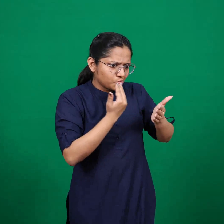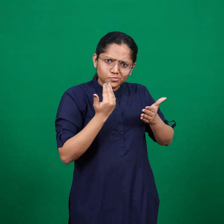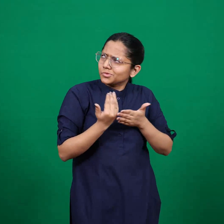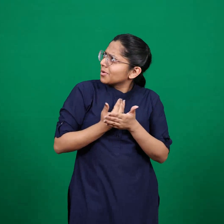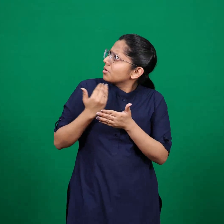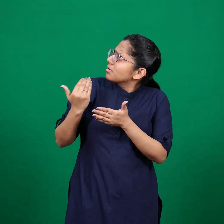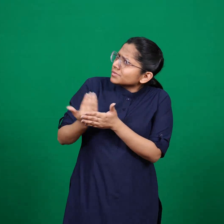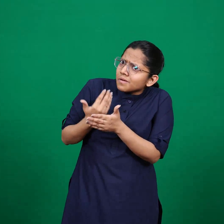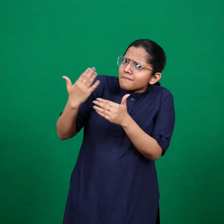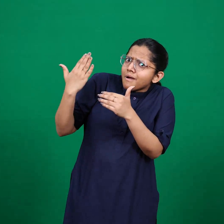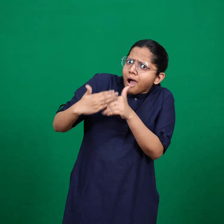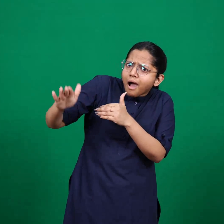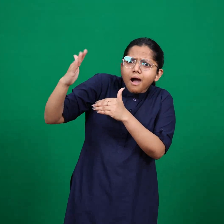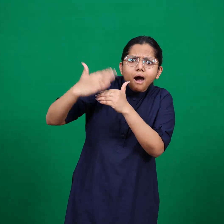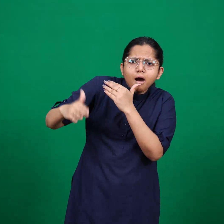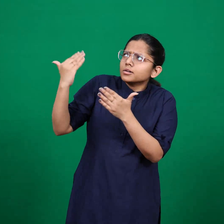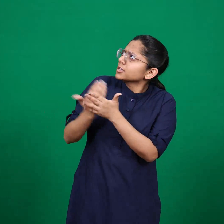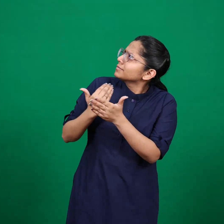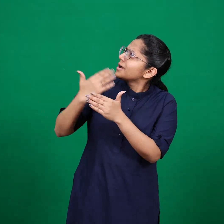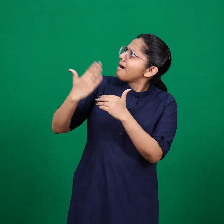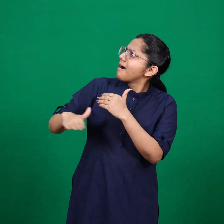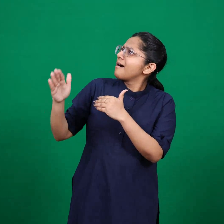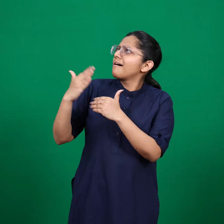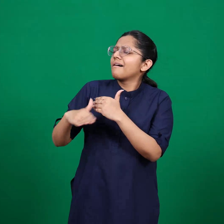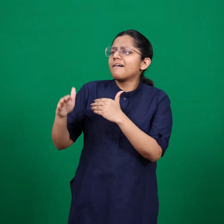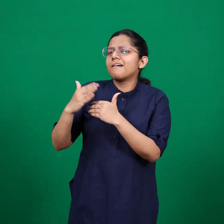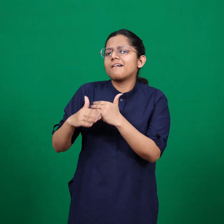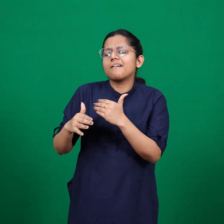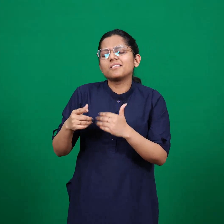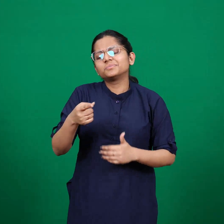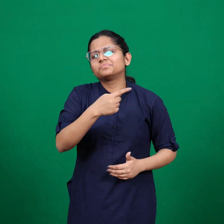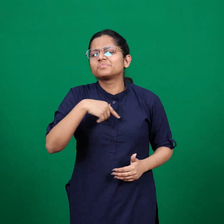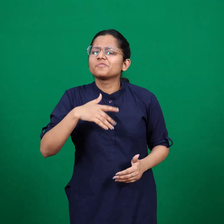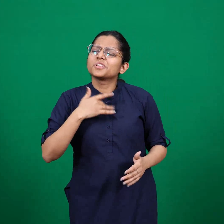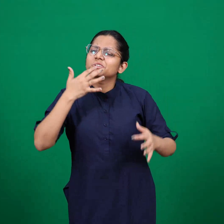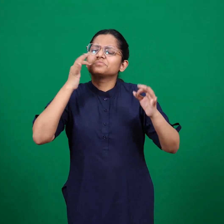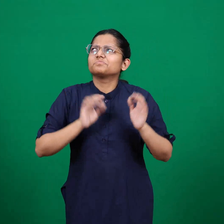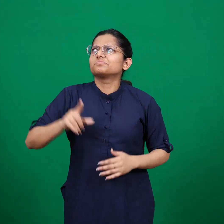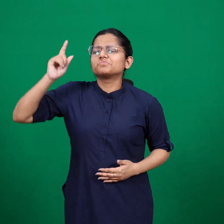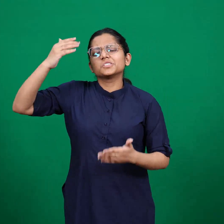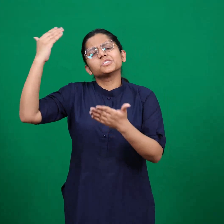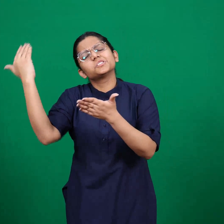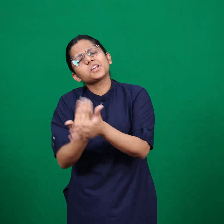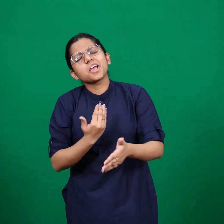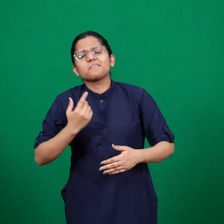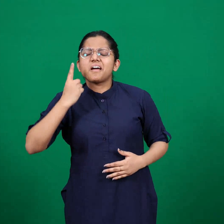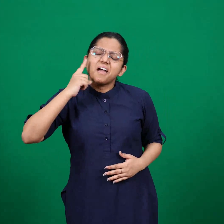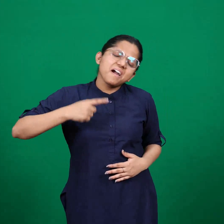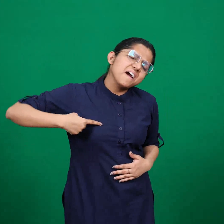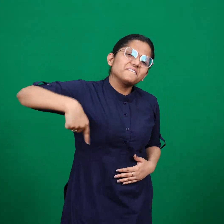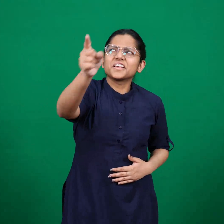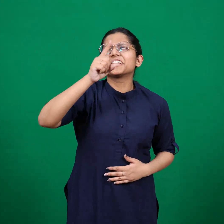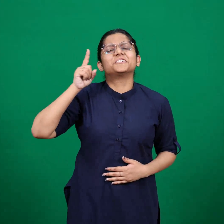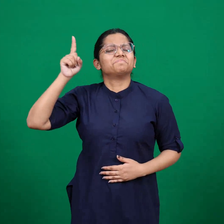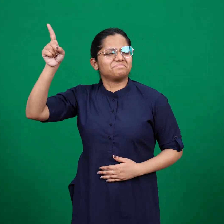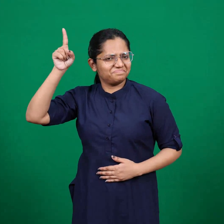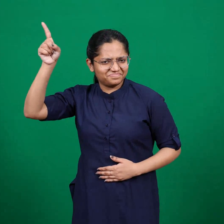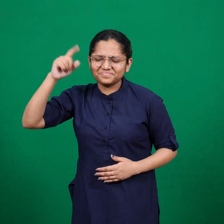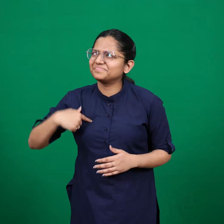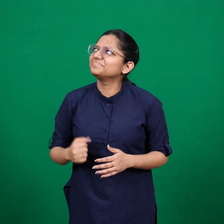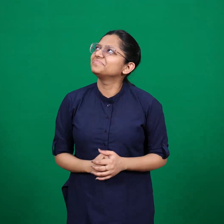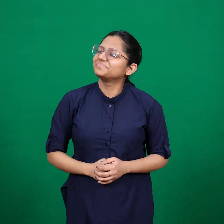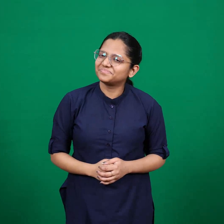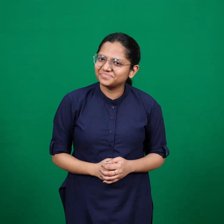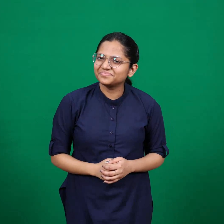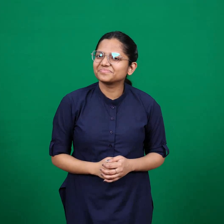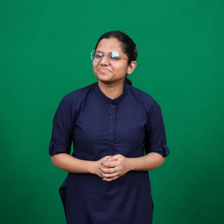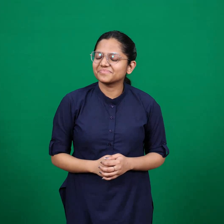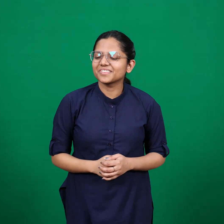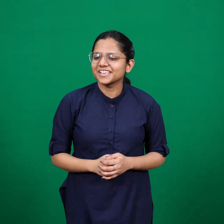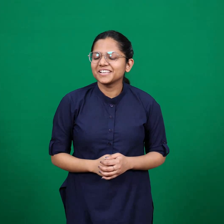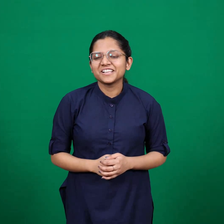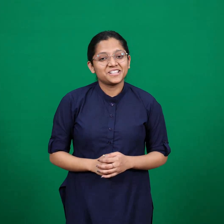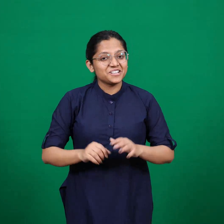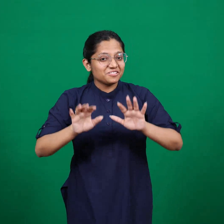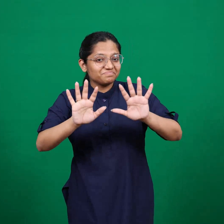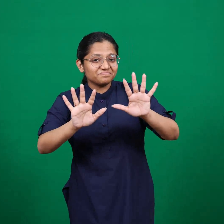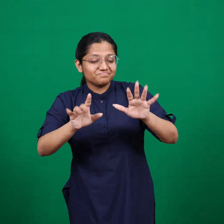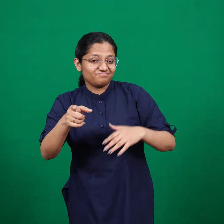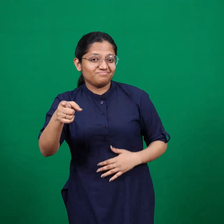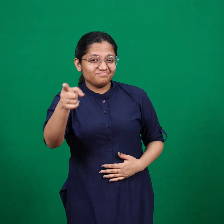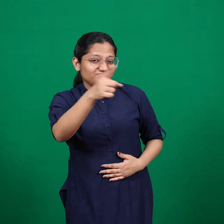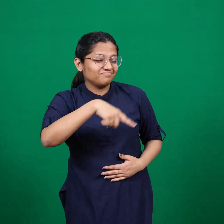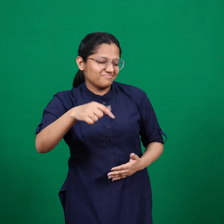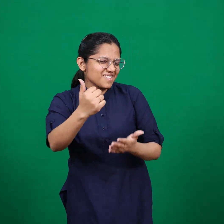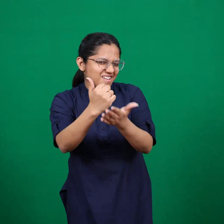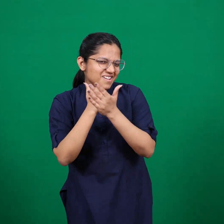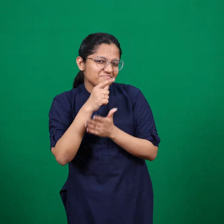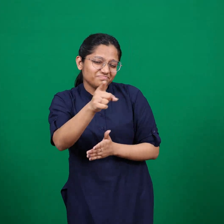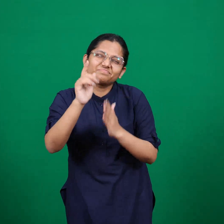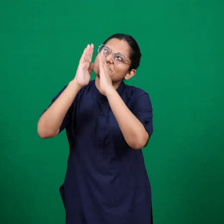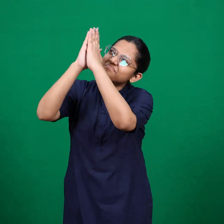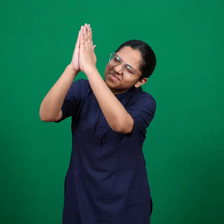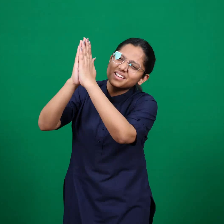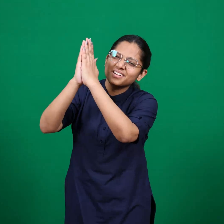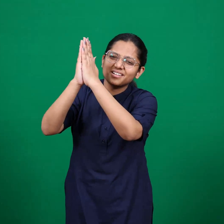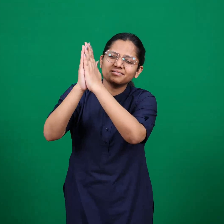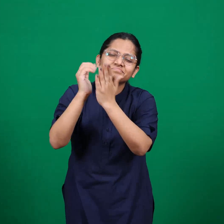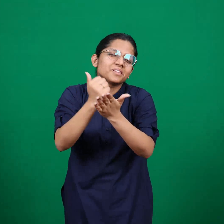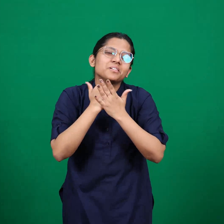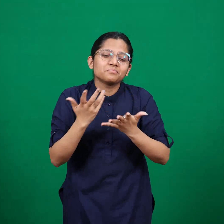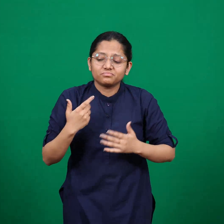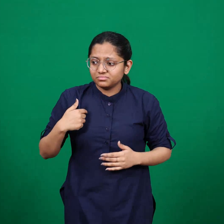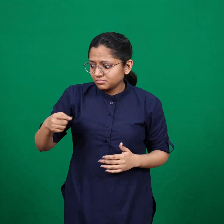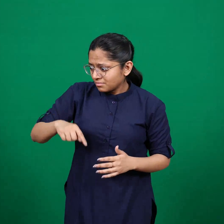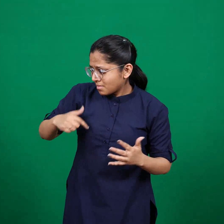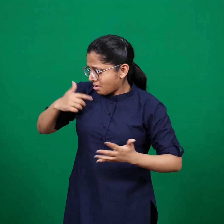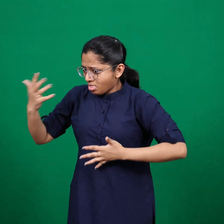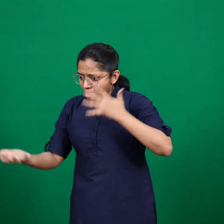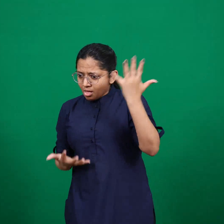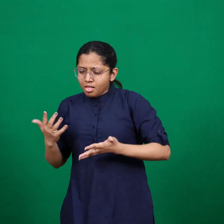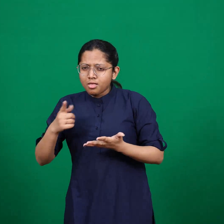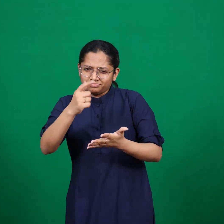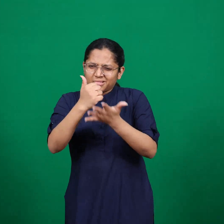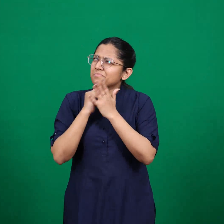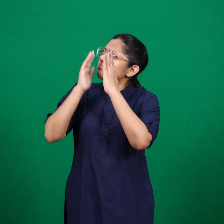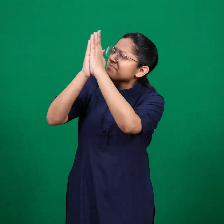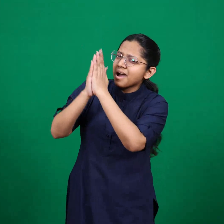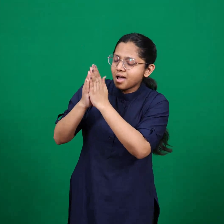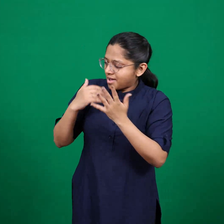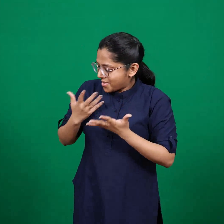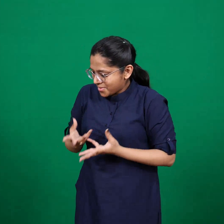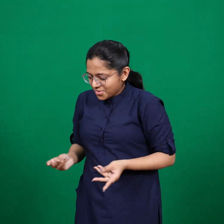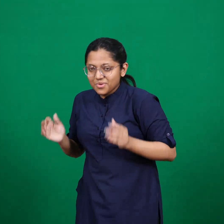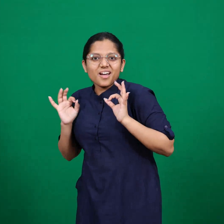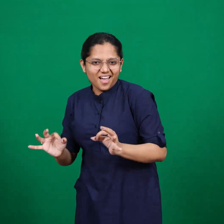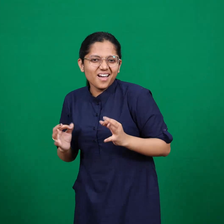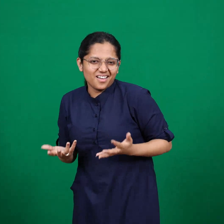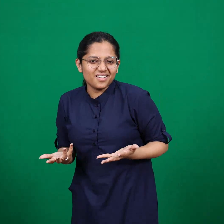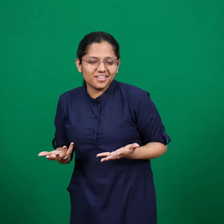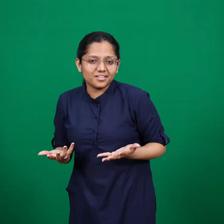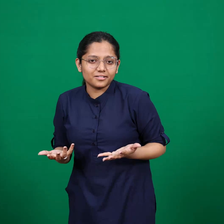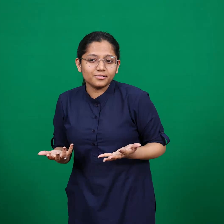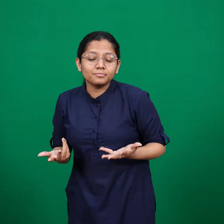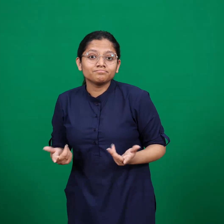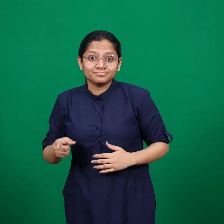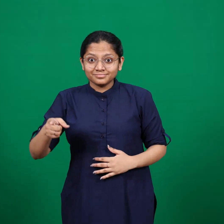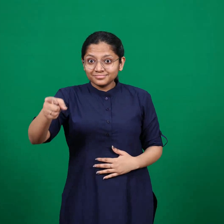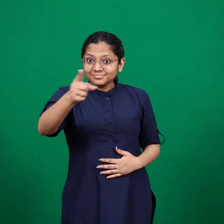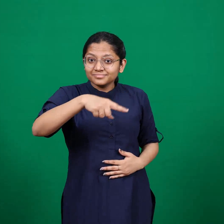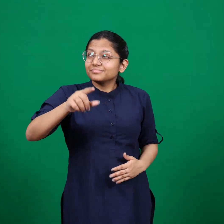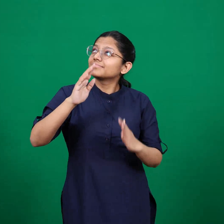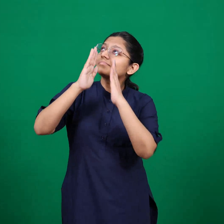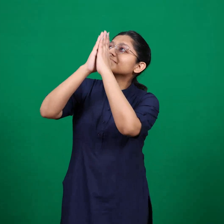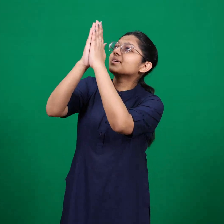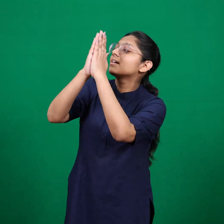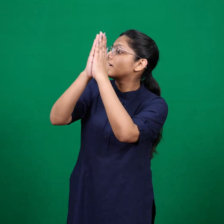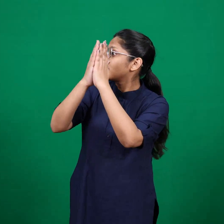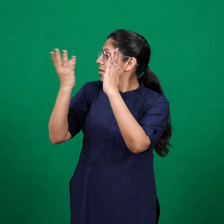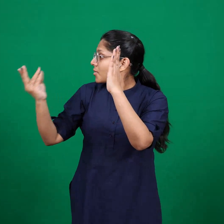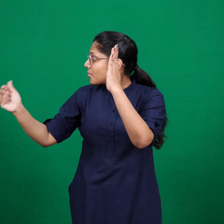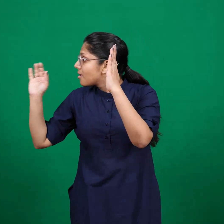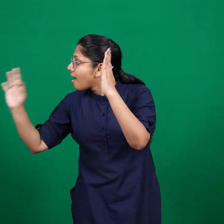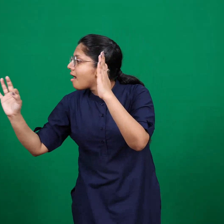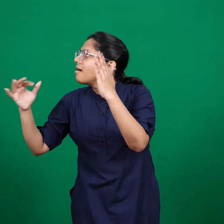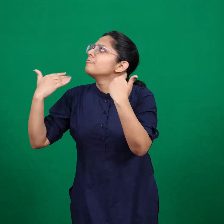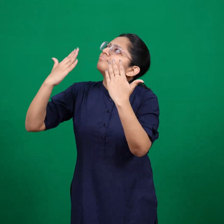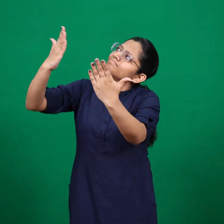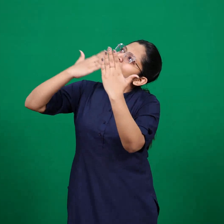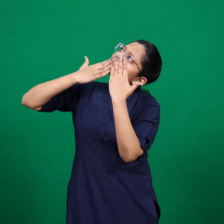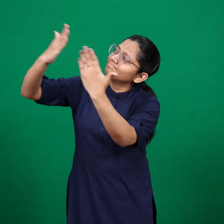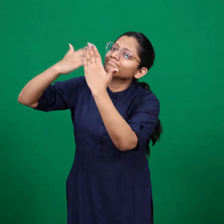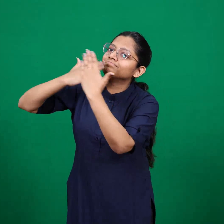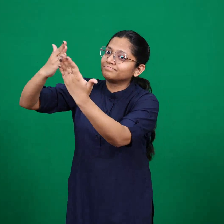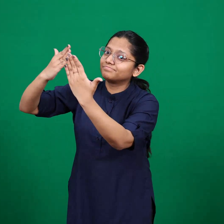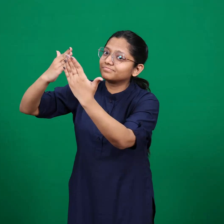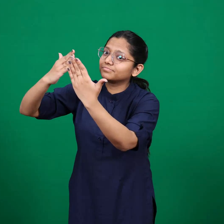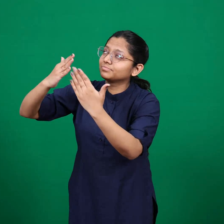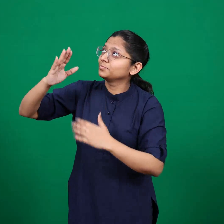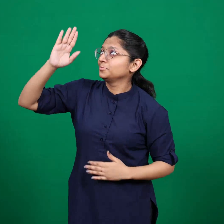In Him we have placed our hope that He will yet again deliver us, as you help us by your prayers.